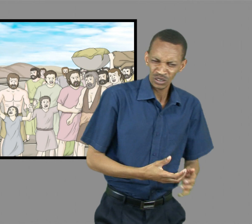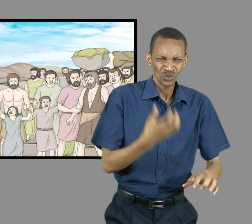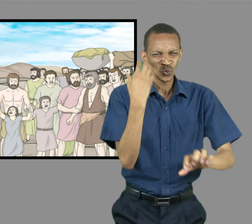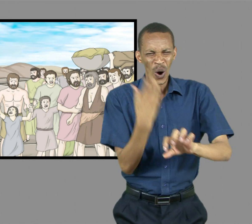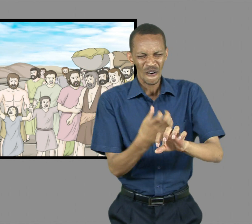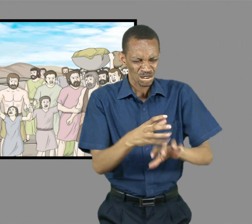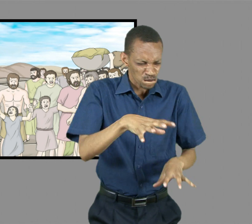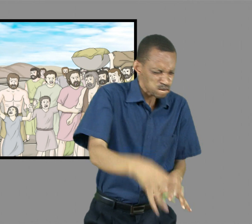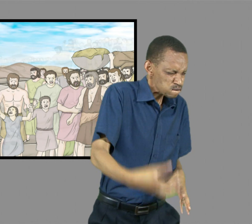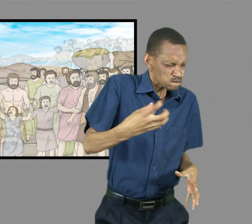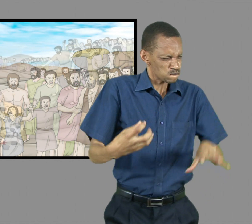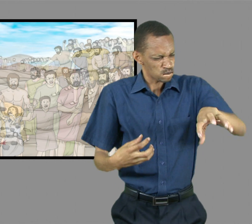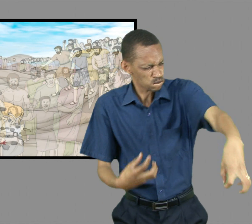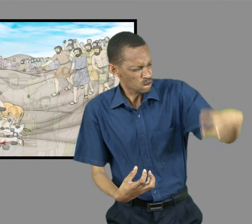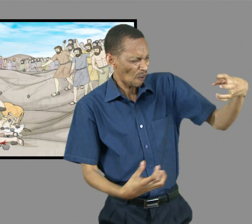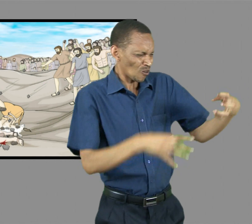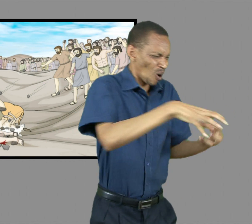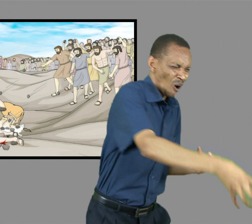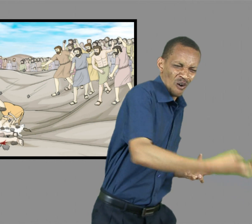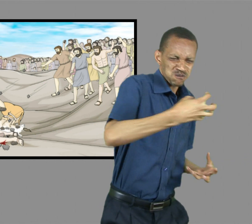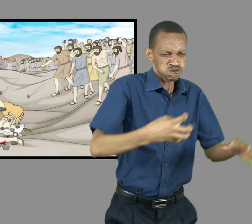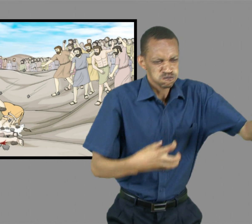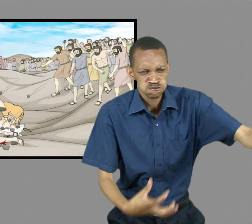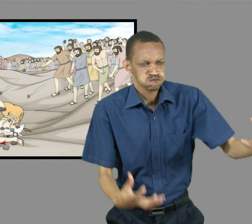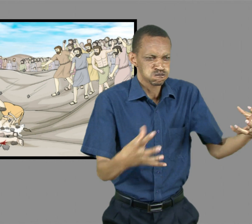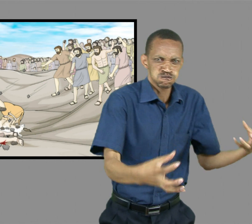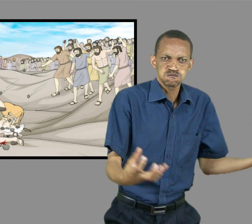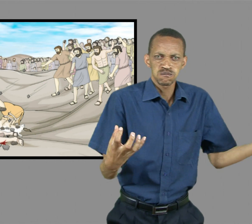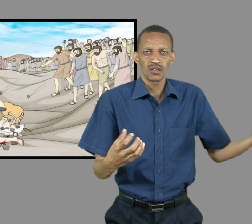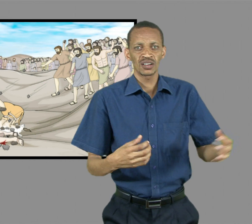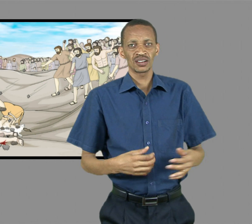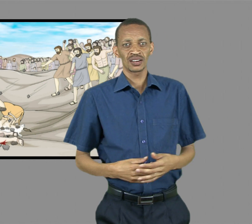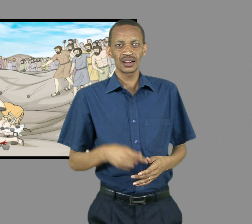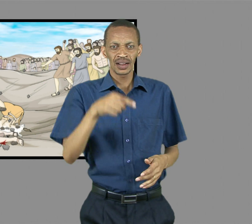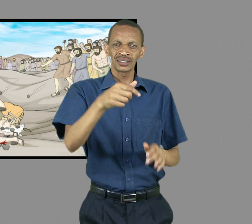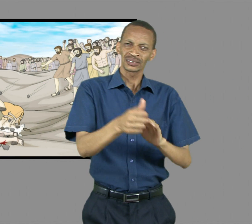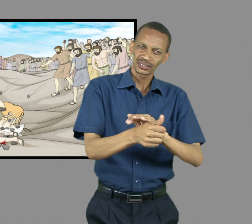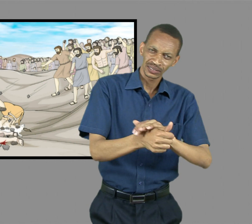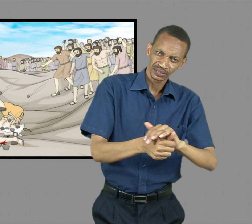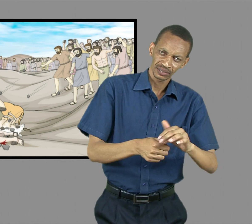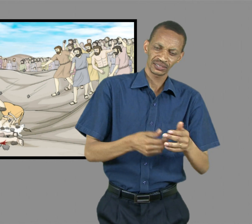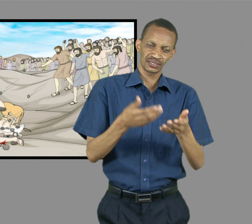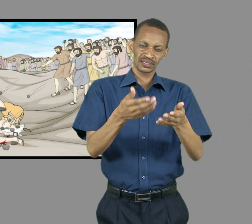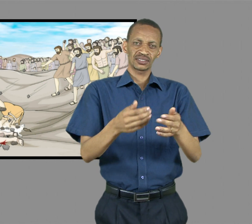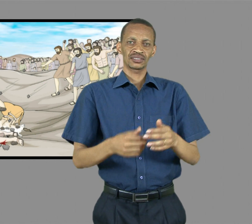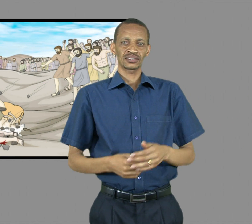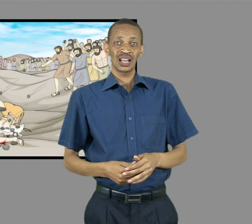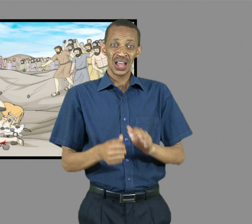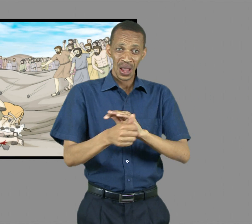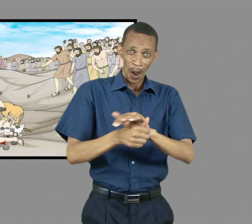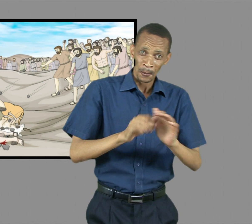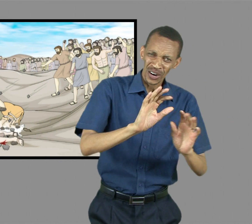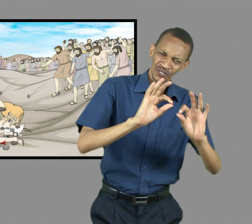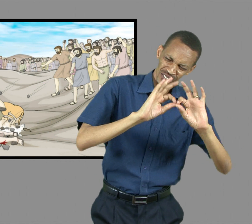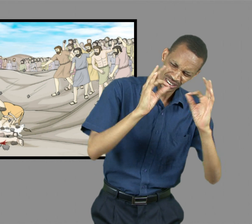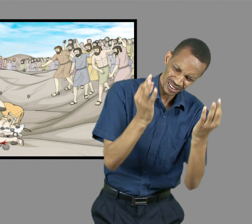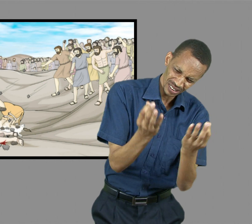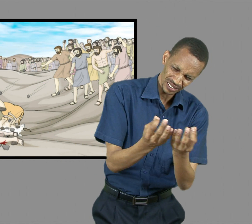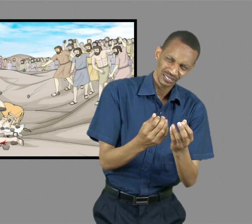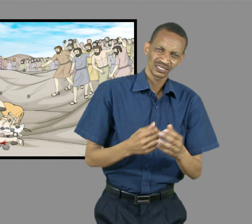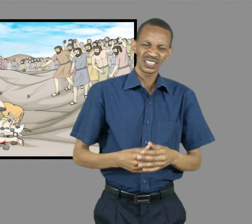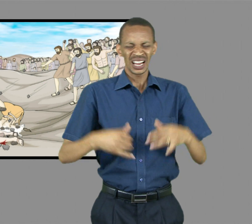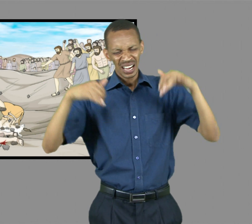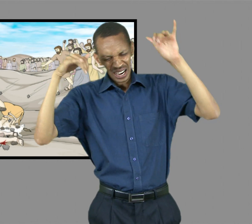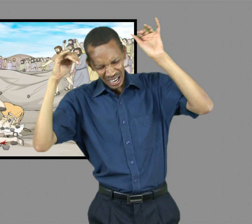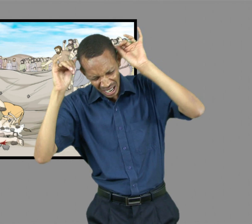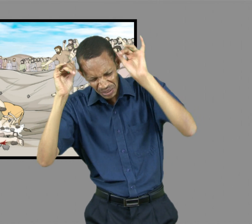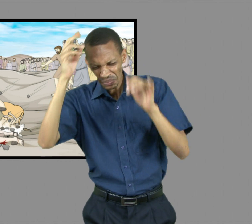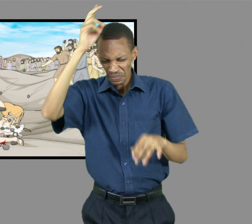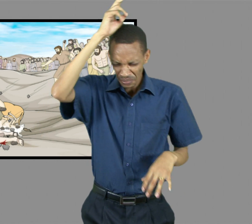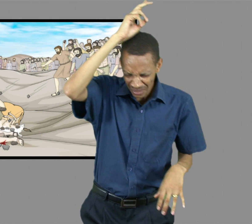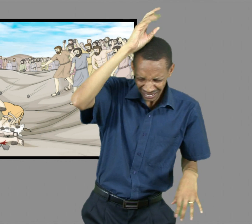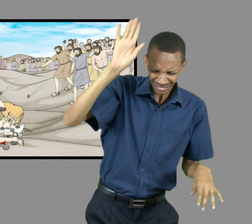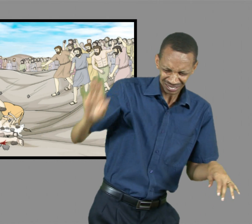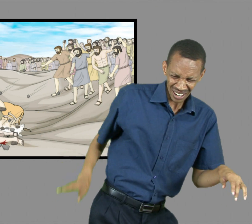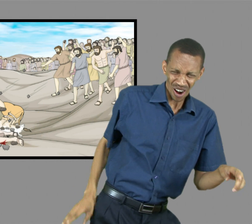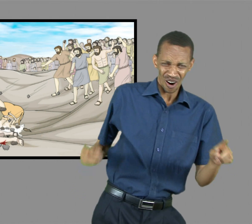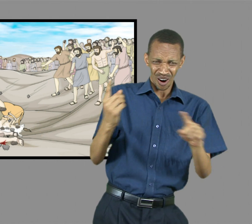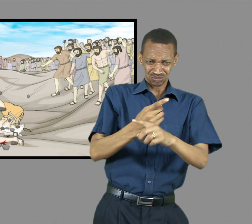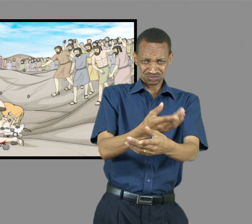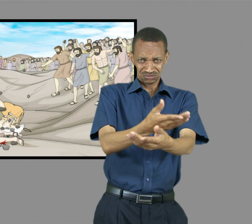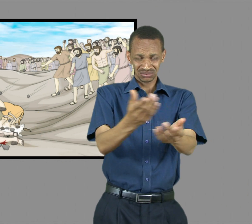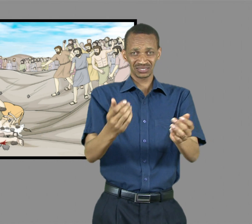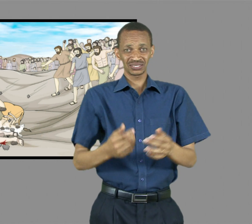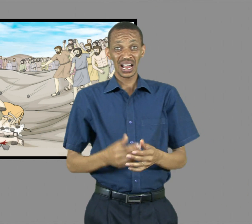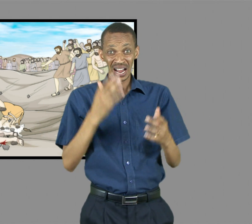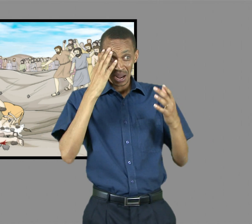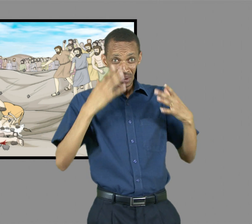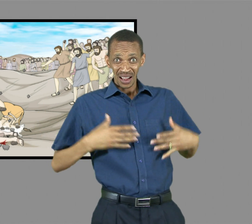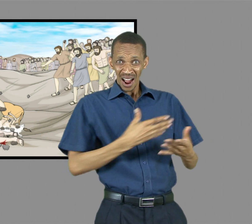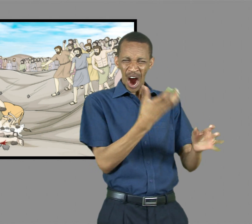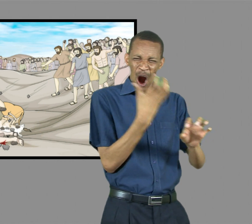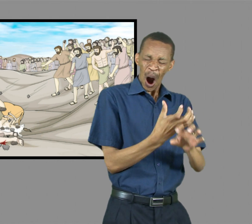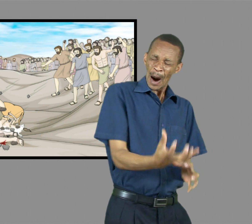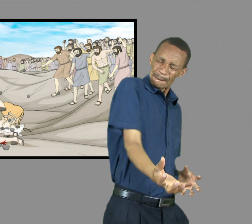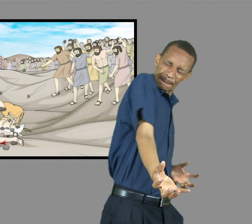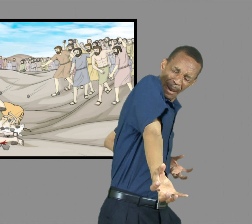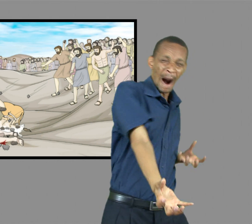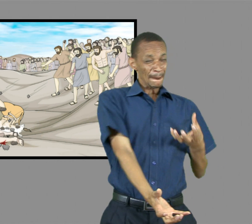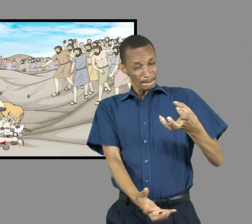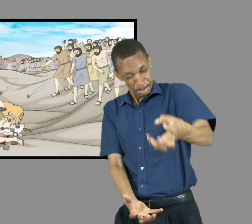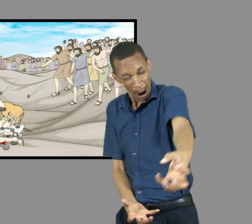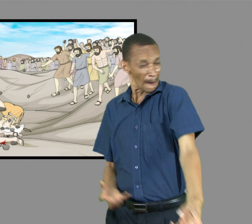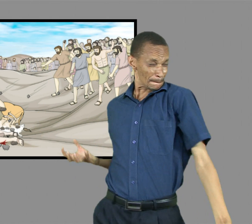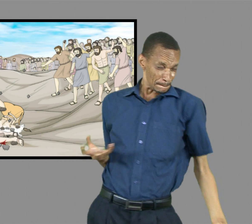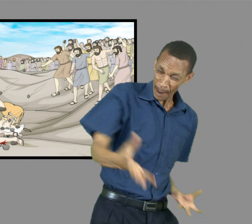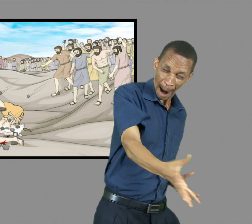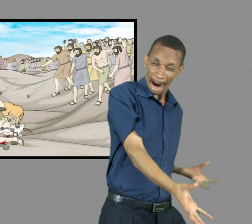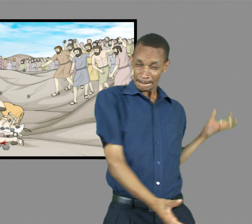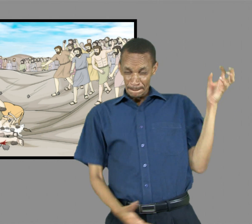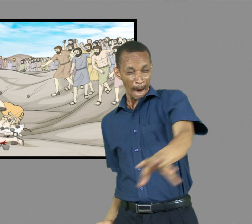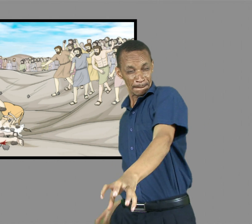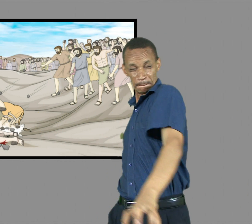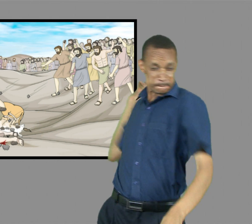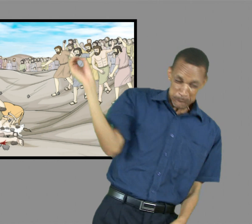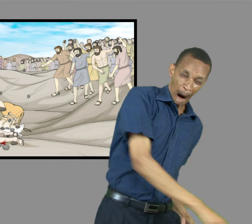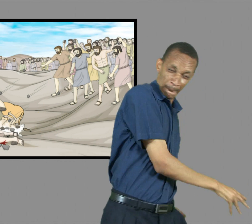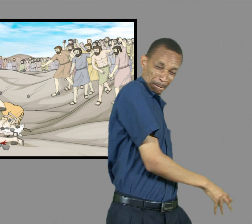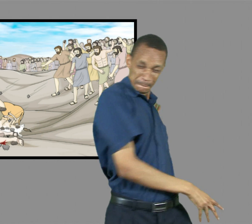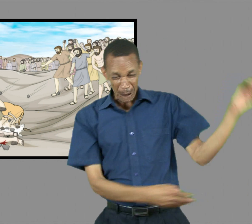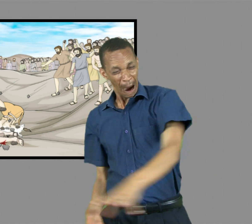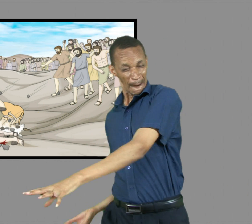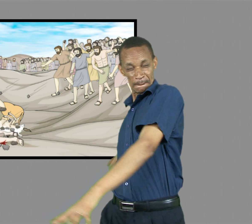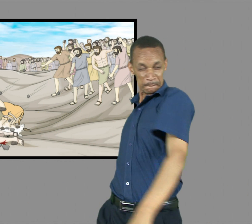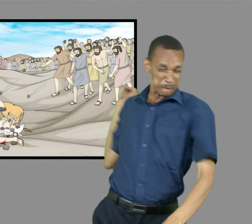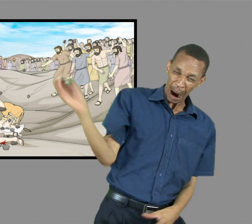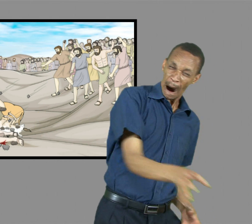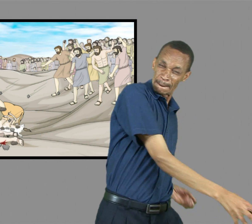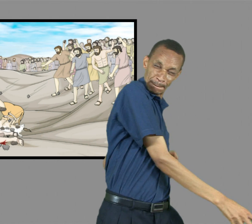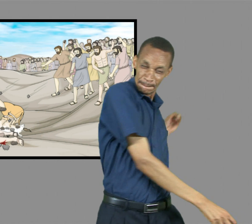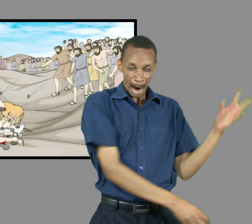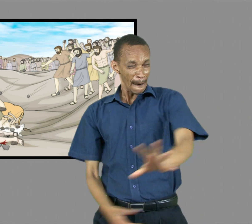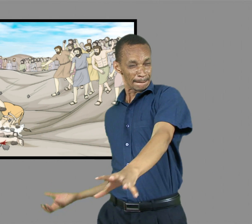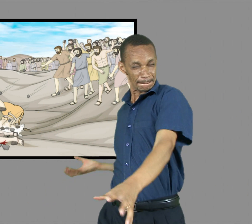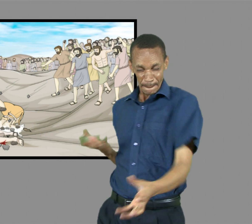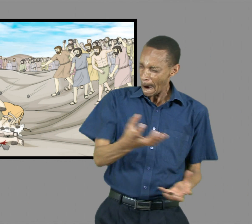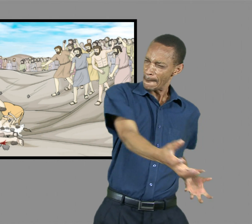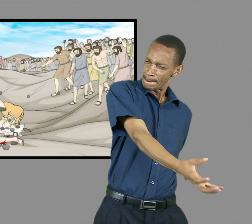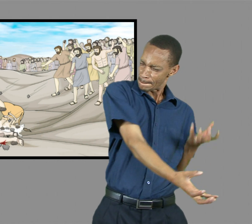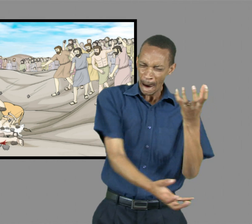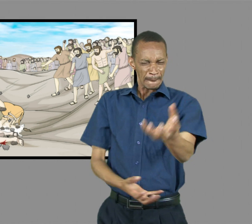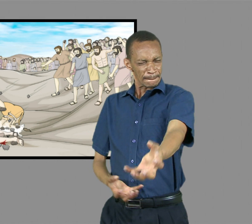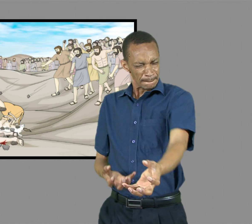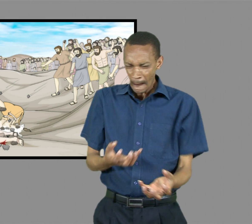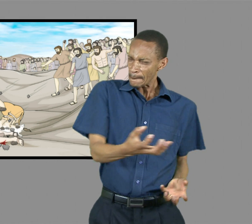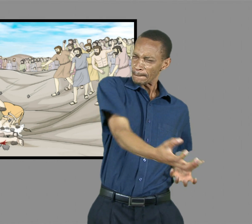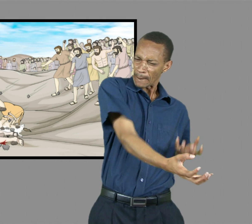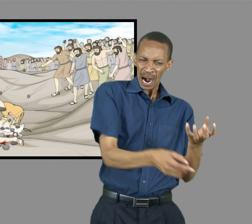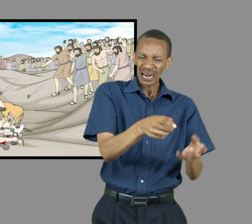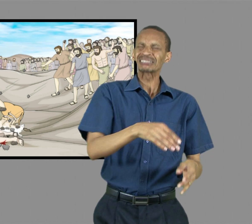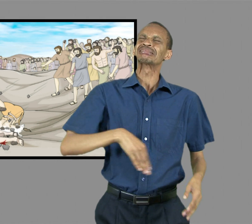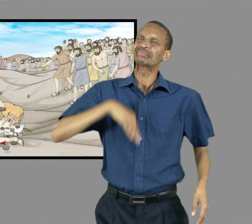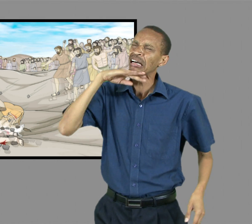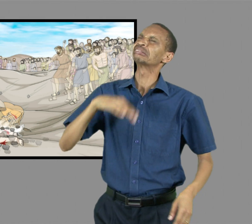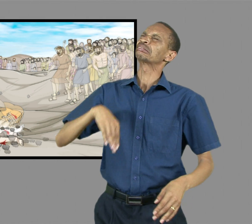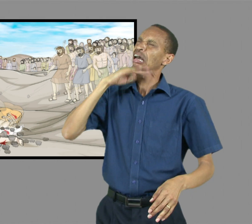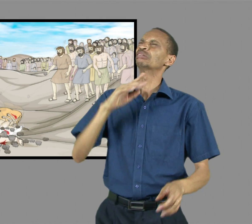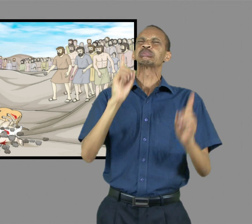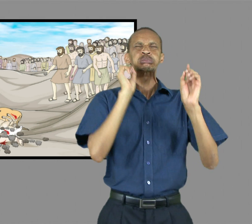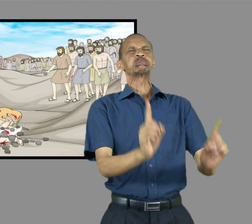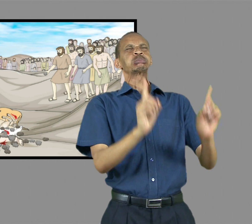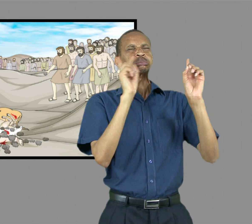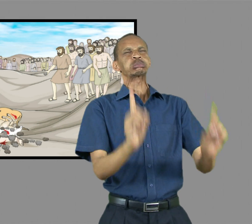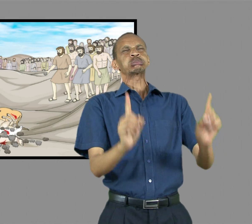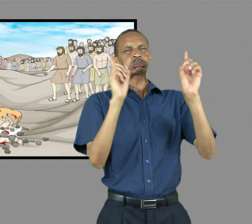And all Israel stoned him to death.